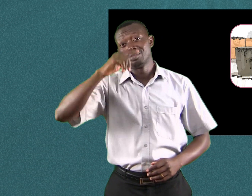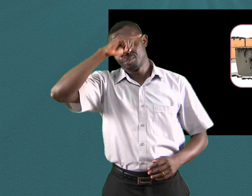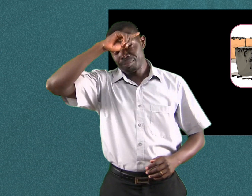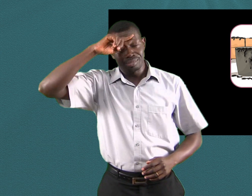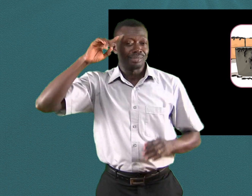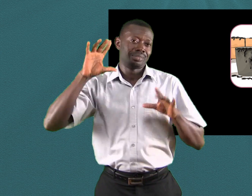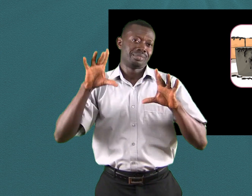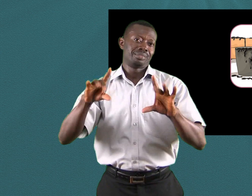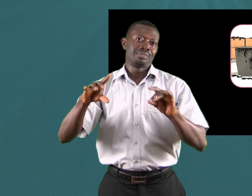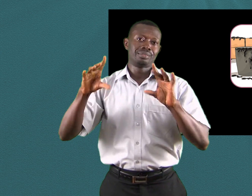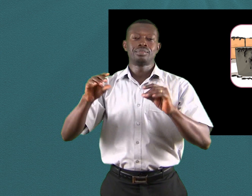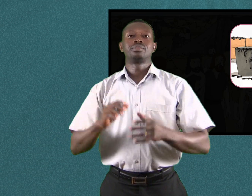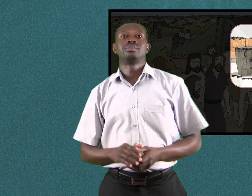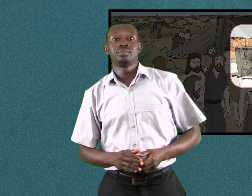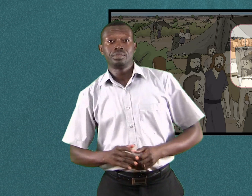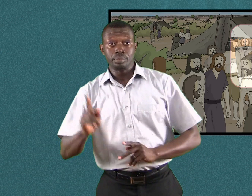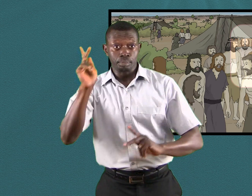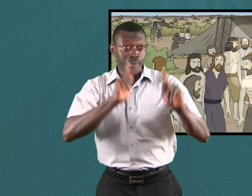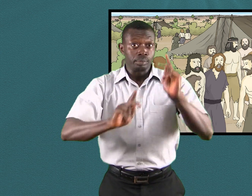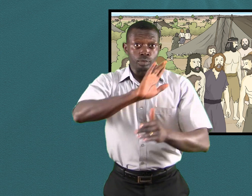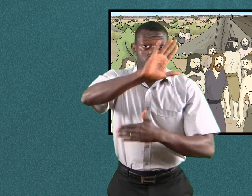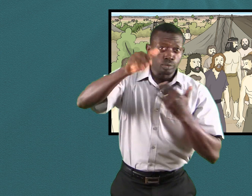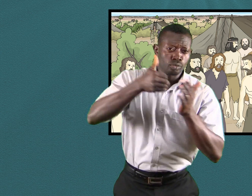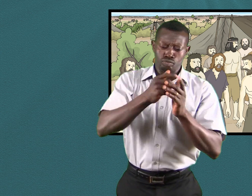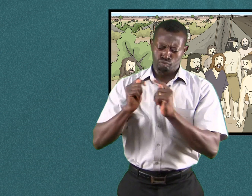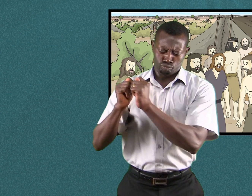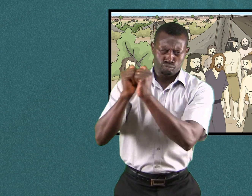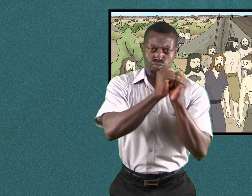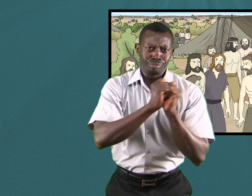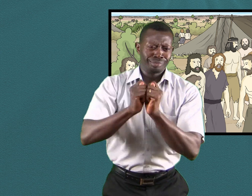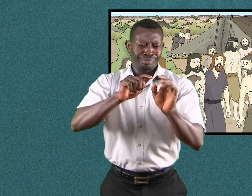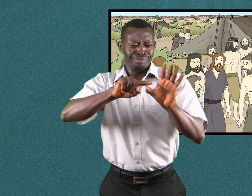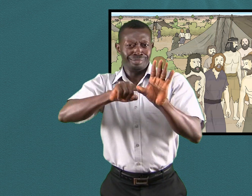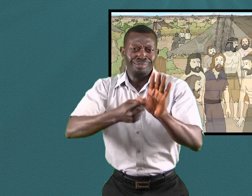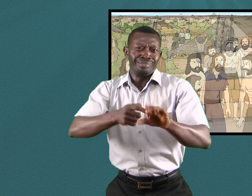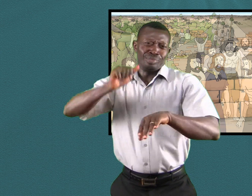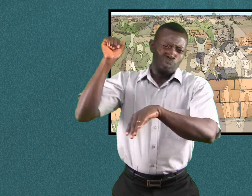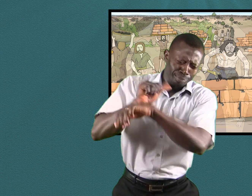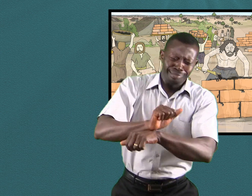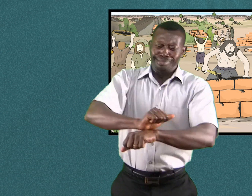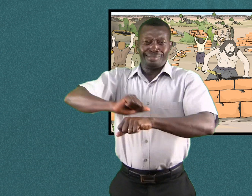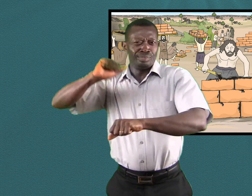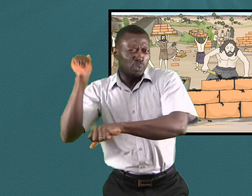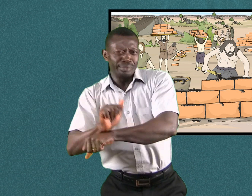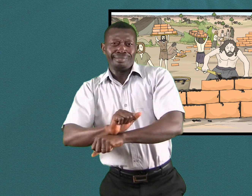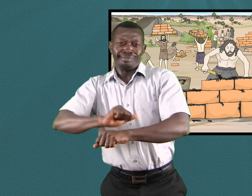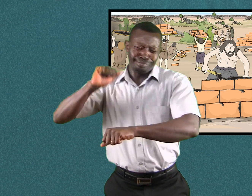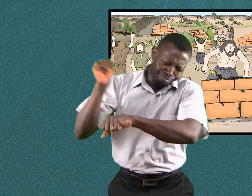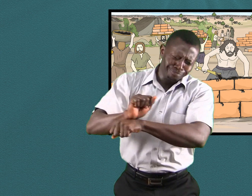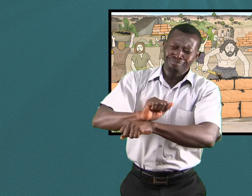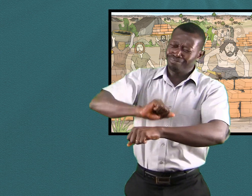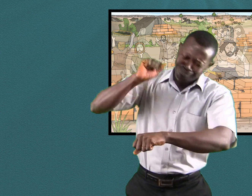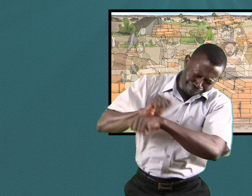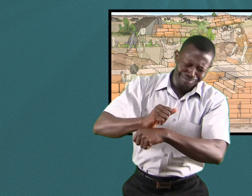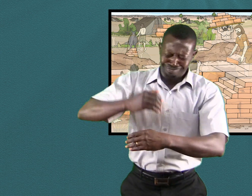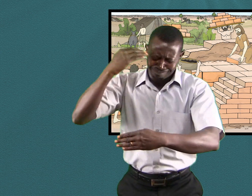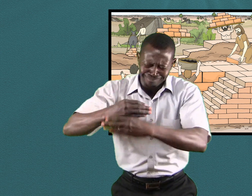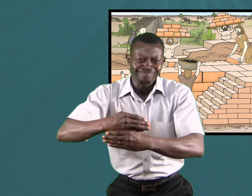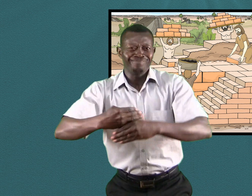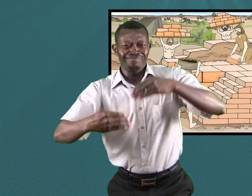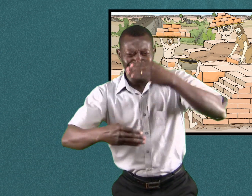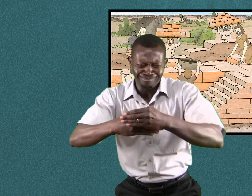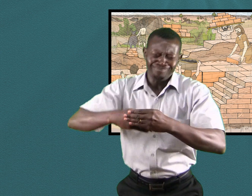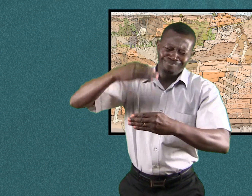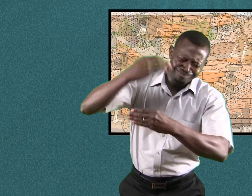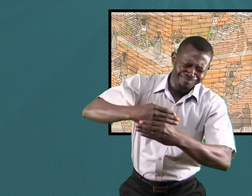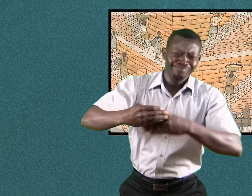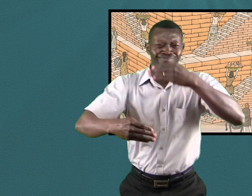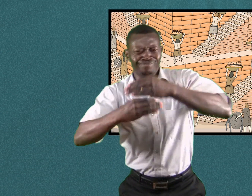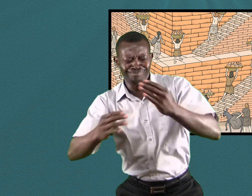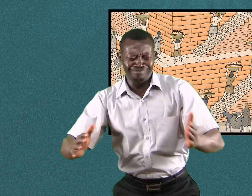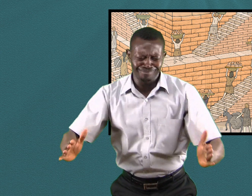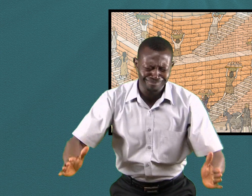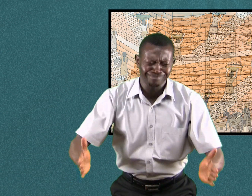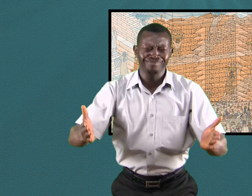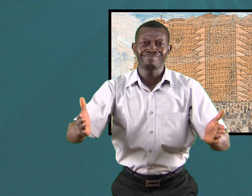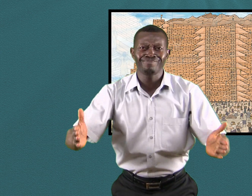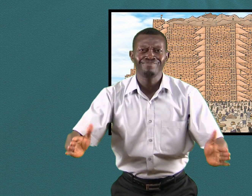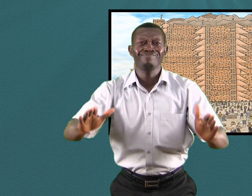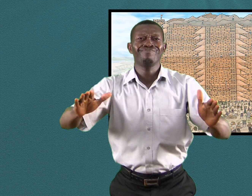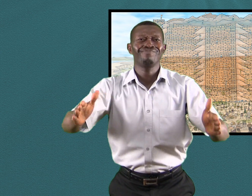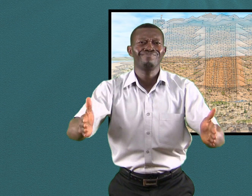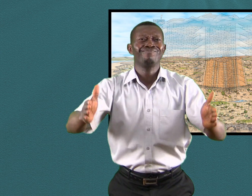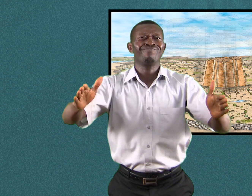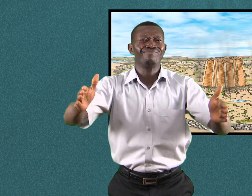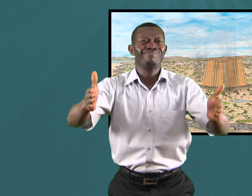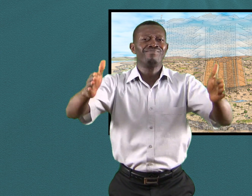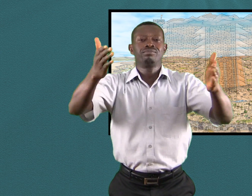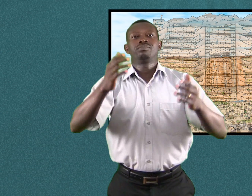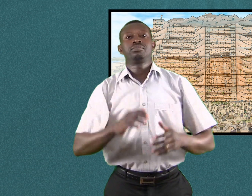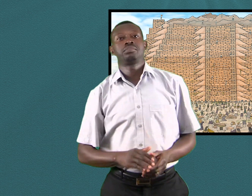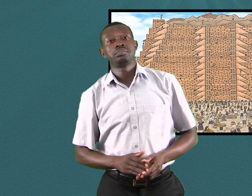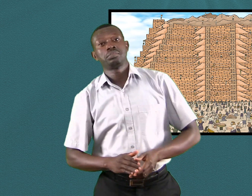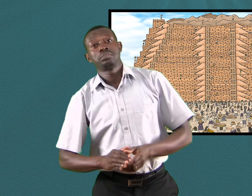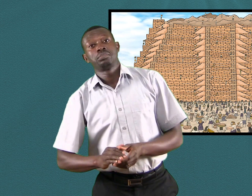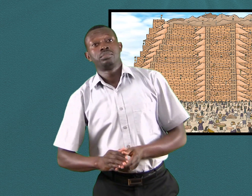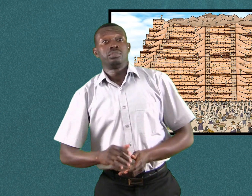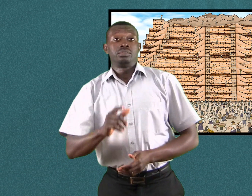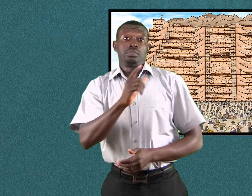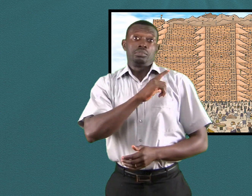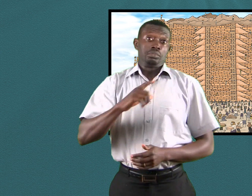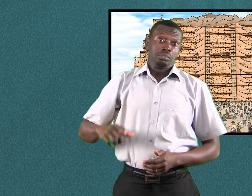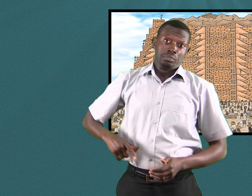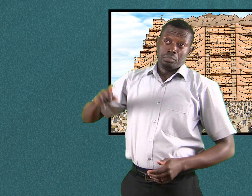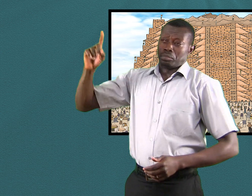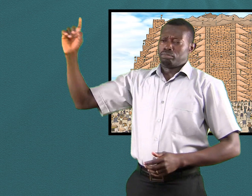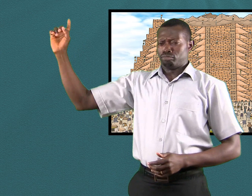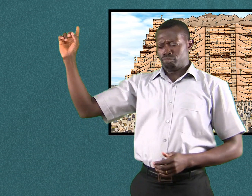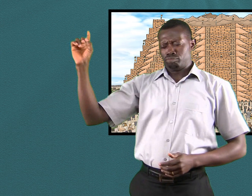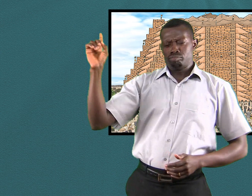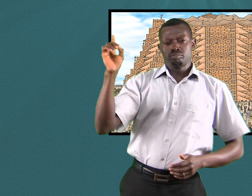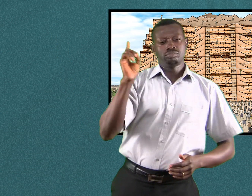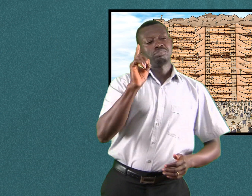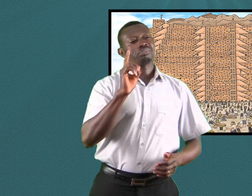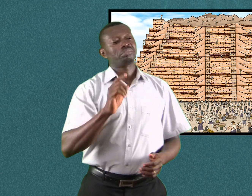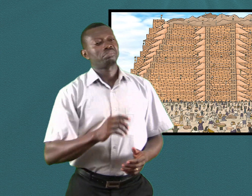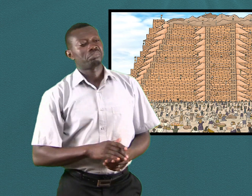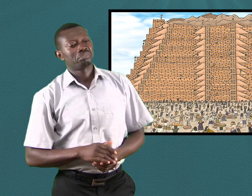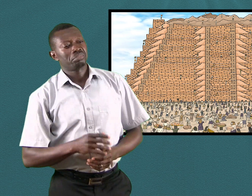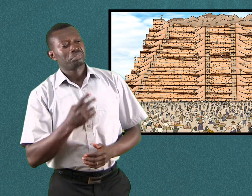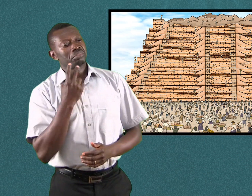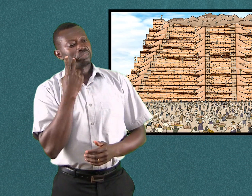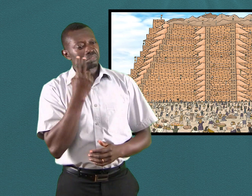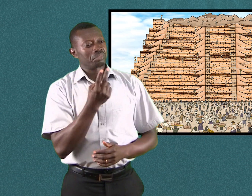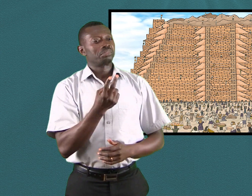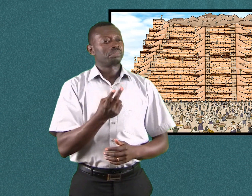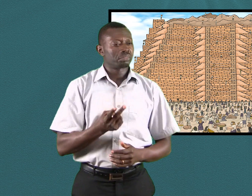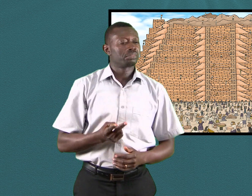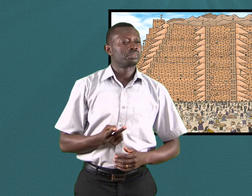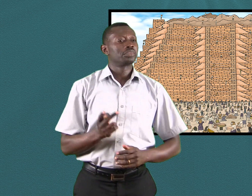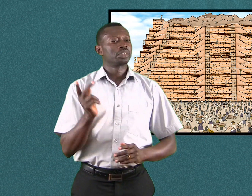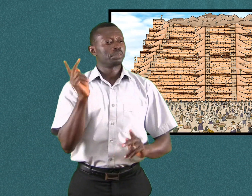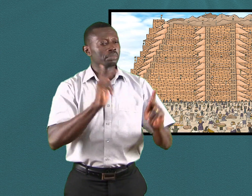Then the LORD came down to see the city and the tower that the sons of men were building.